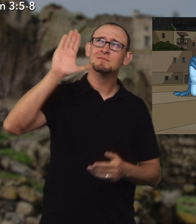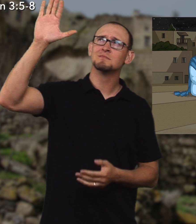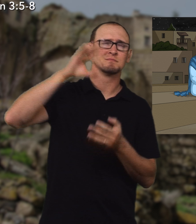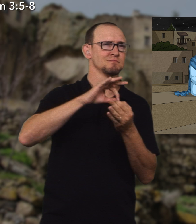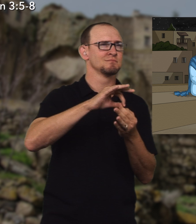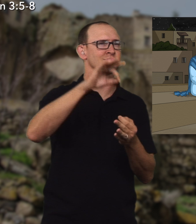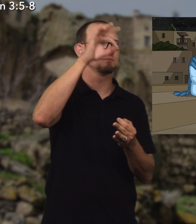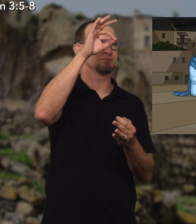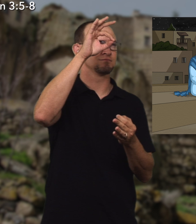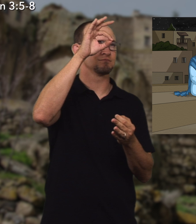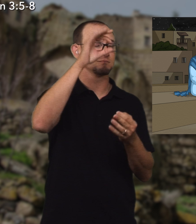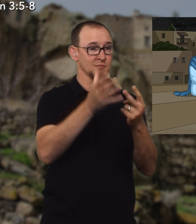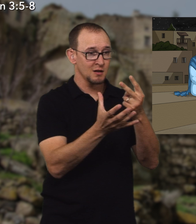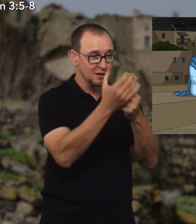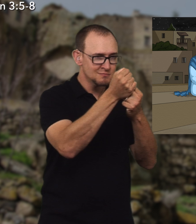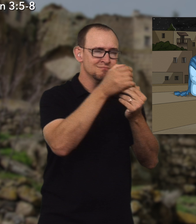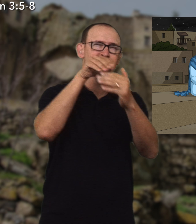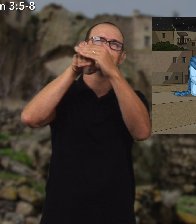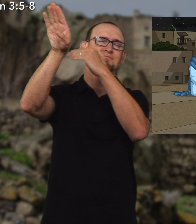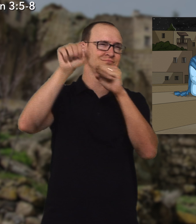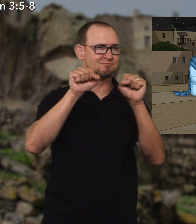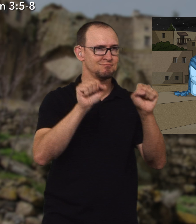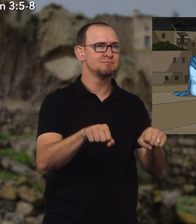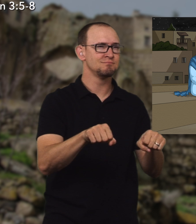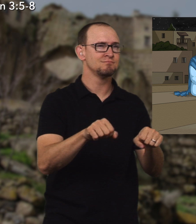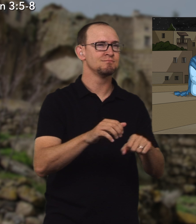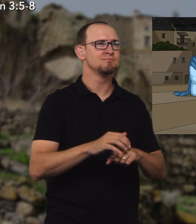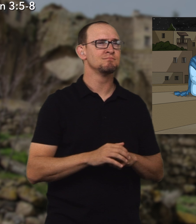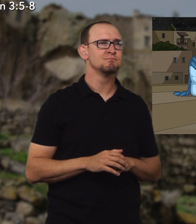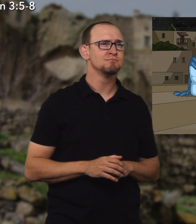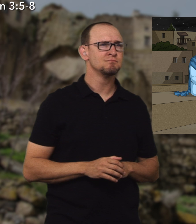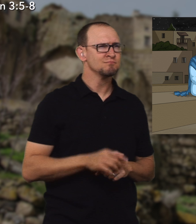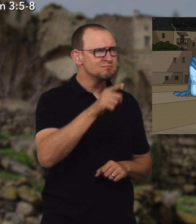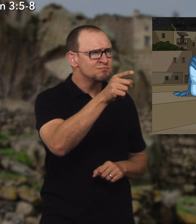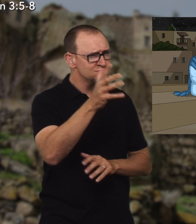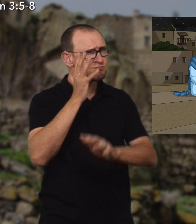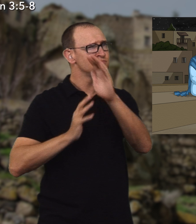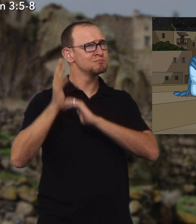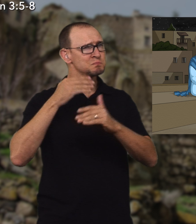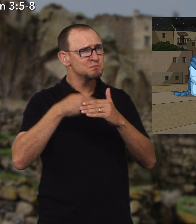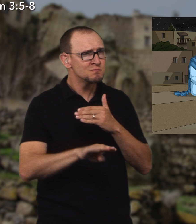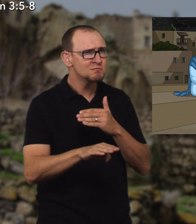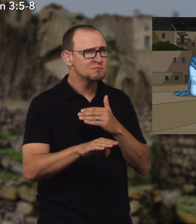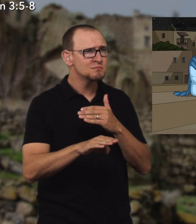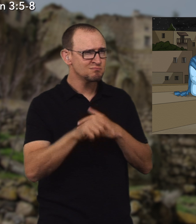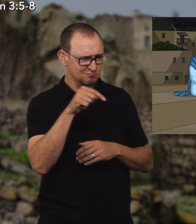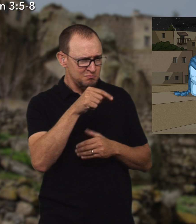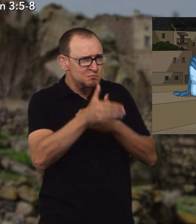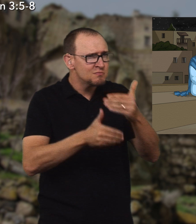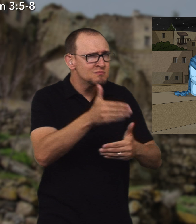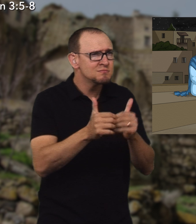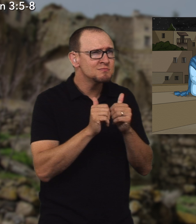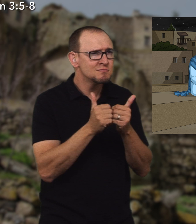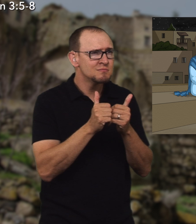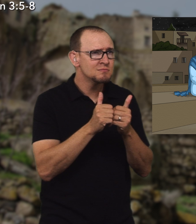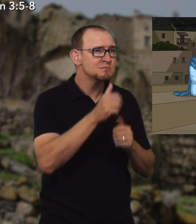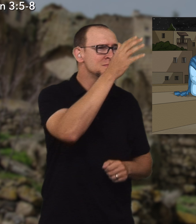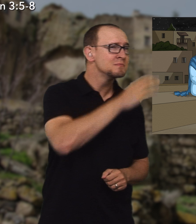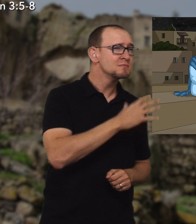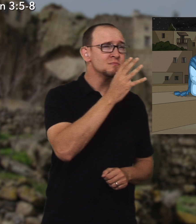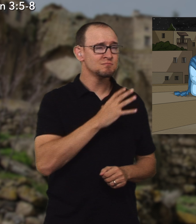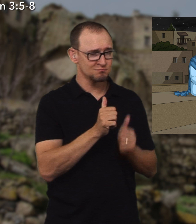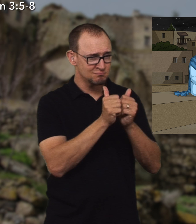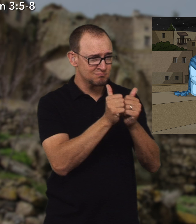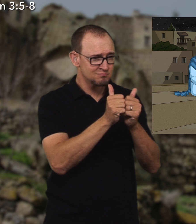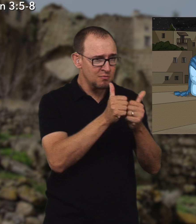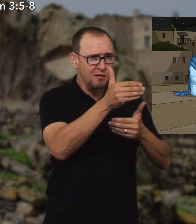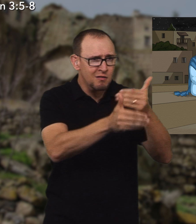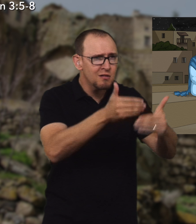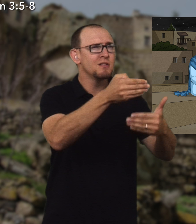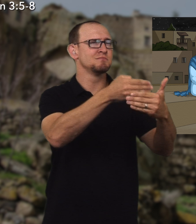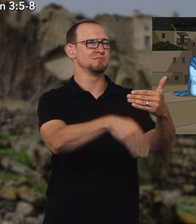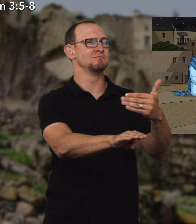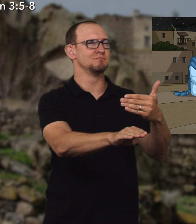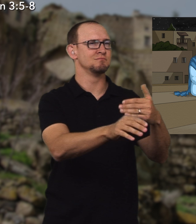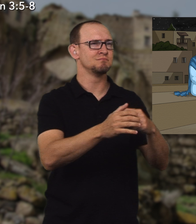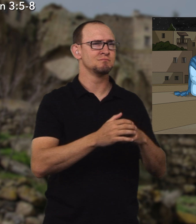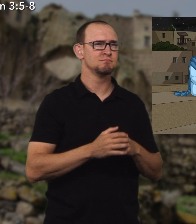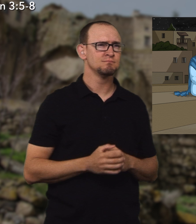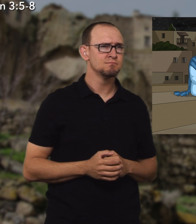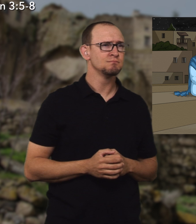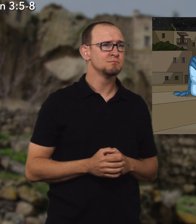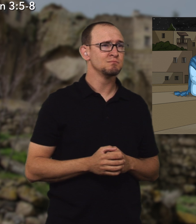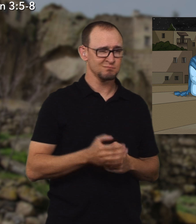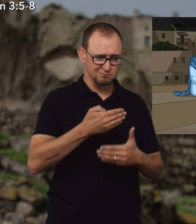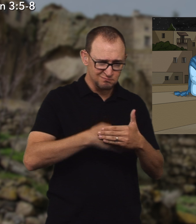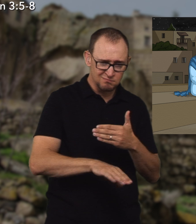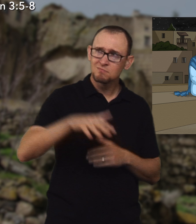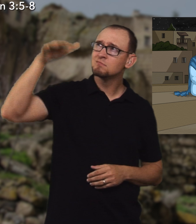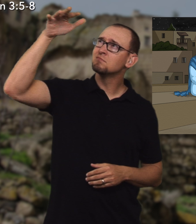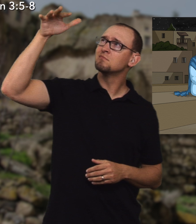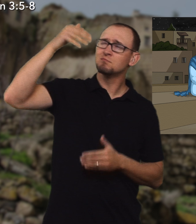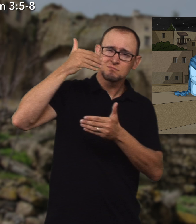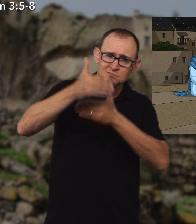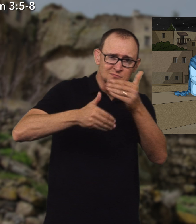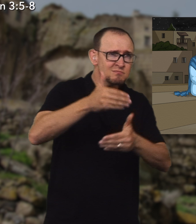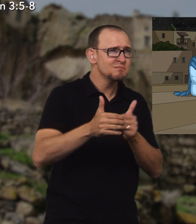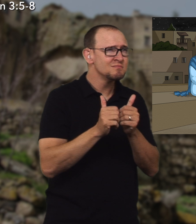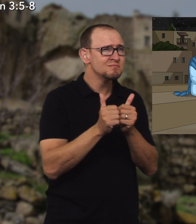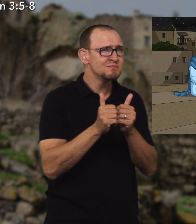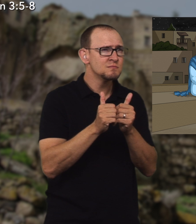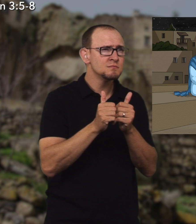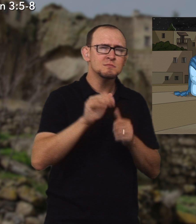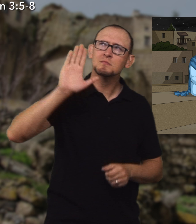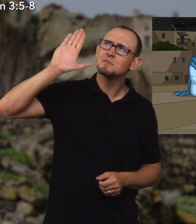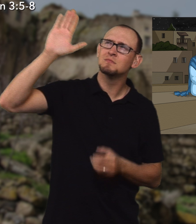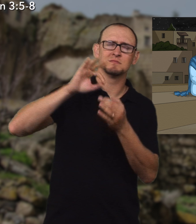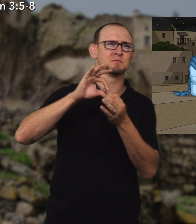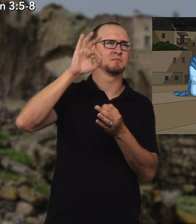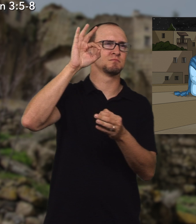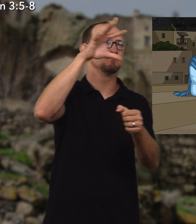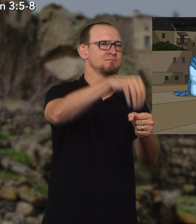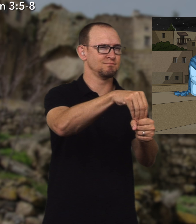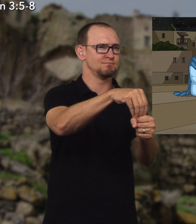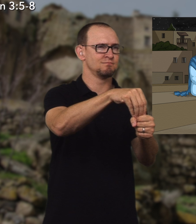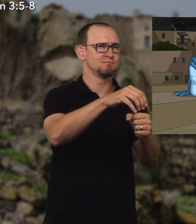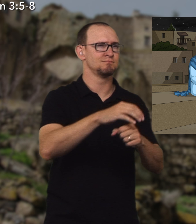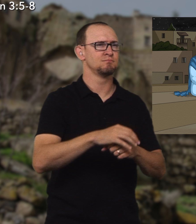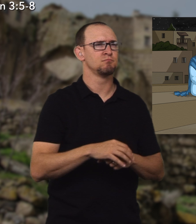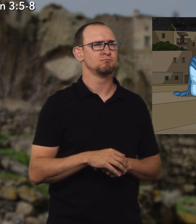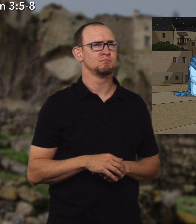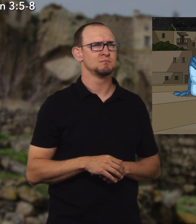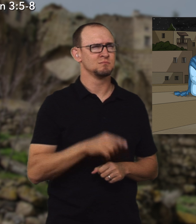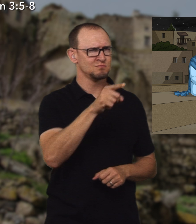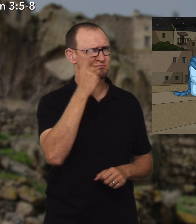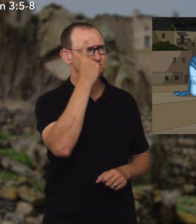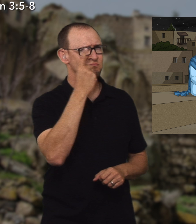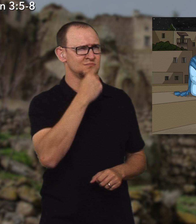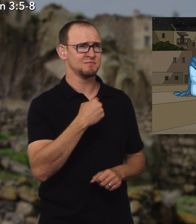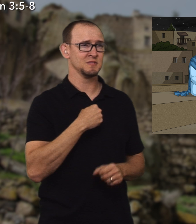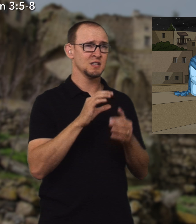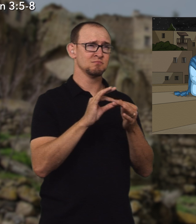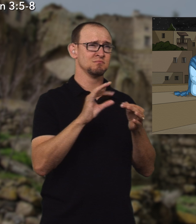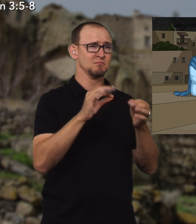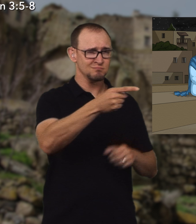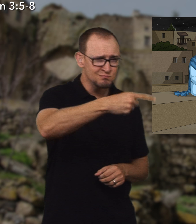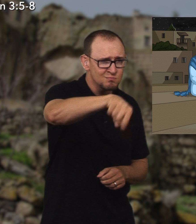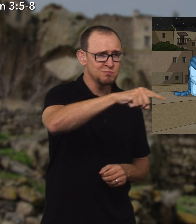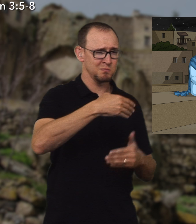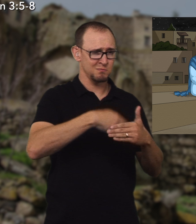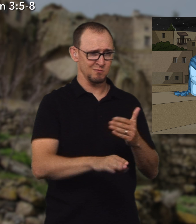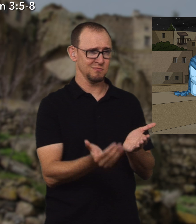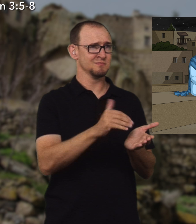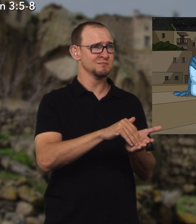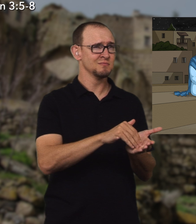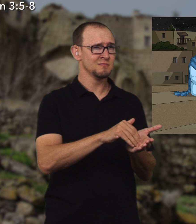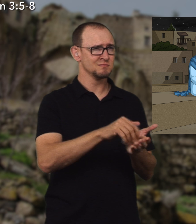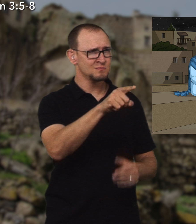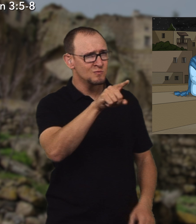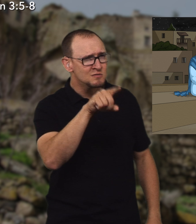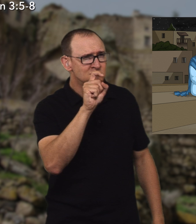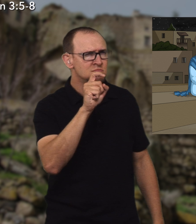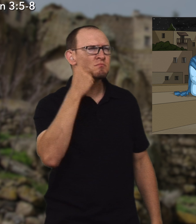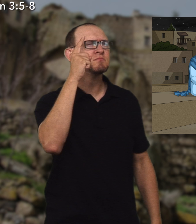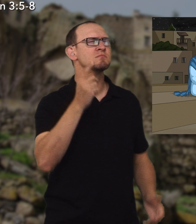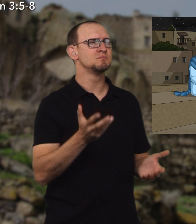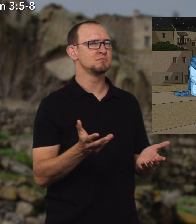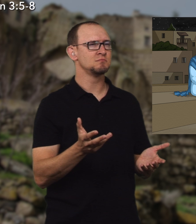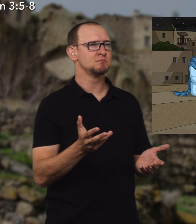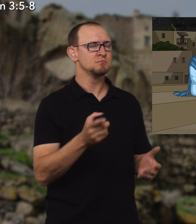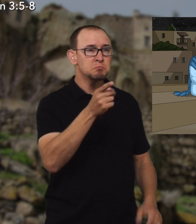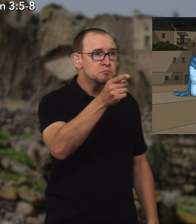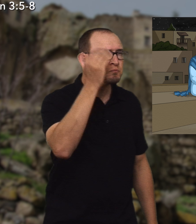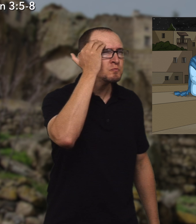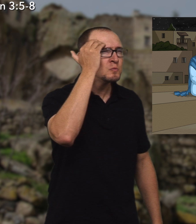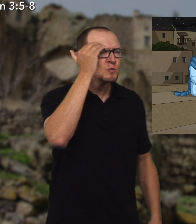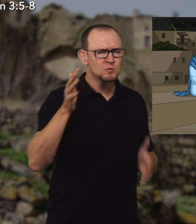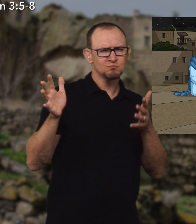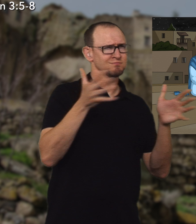Flesh is born of flesh, but spirit is born of the Spirit. Do not be amazed that I said, ‘You must be born again.’ The wind blows where it wishes.